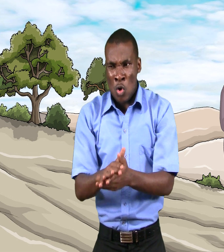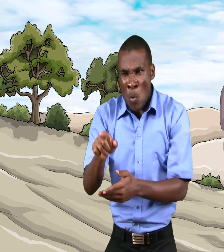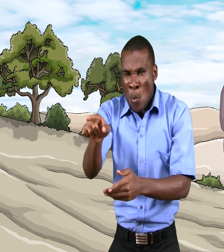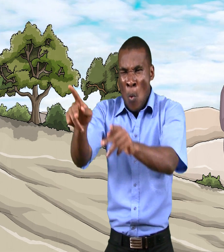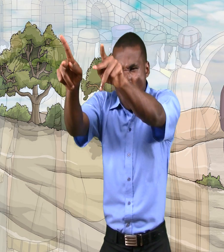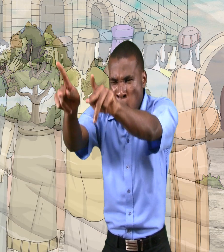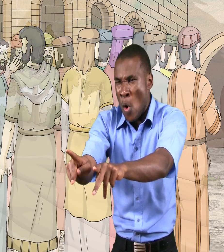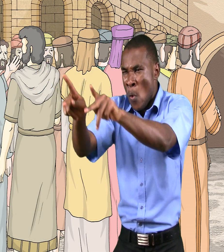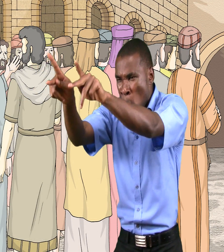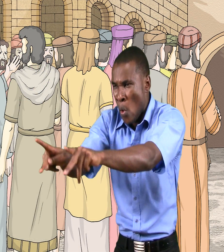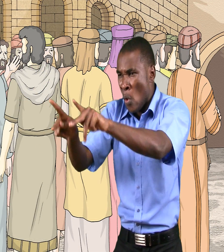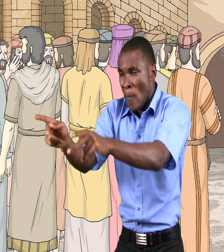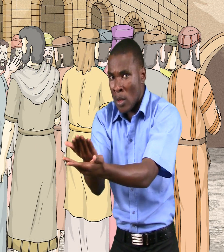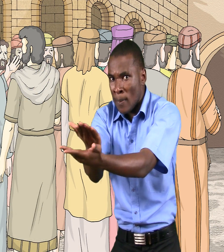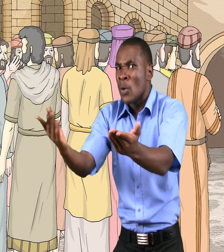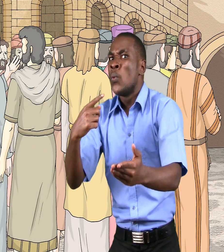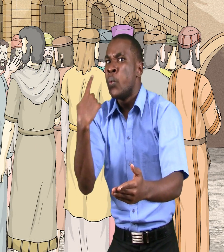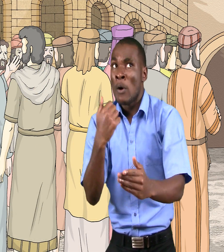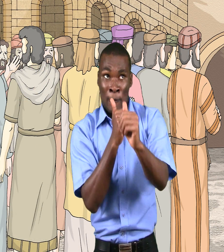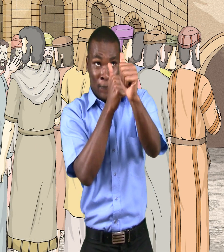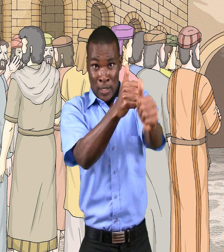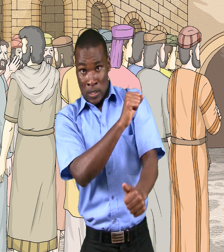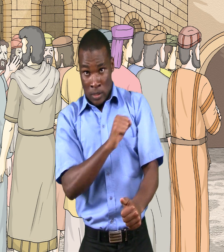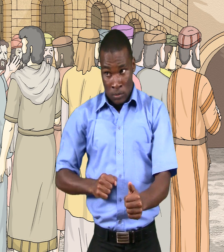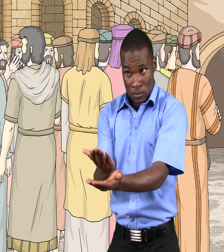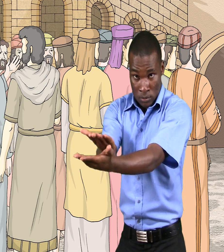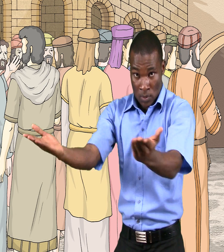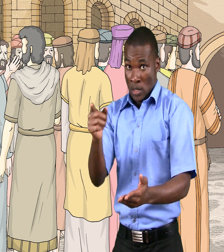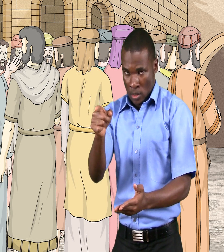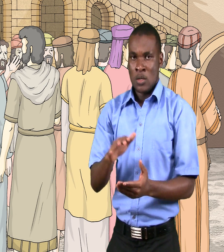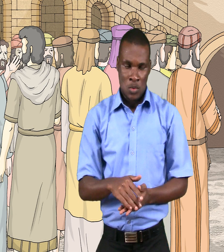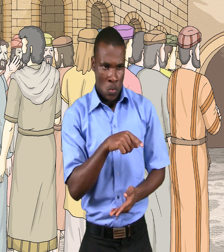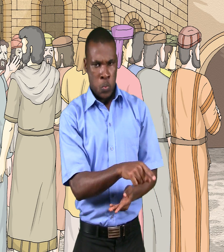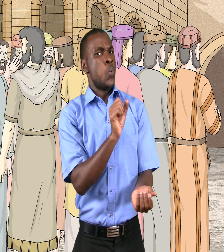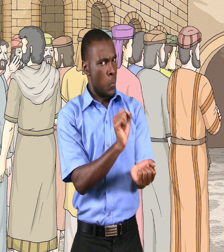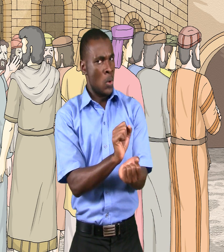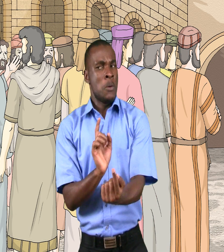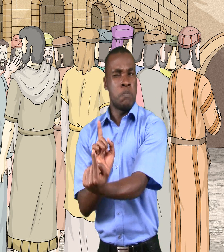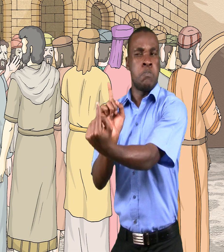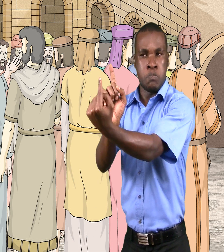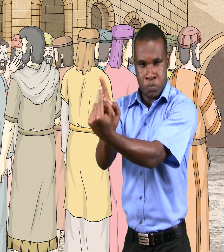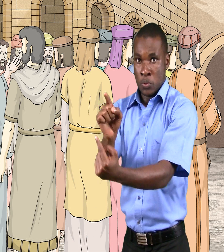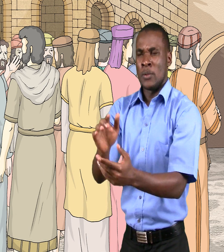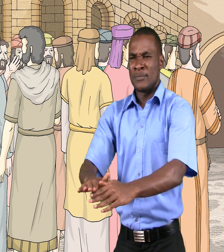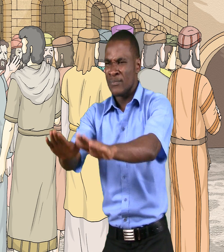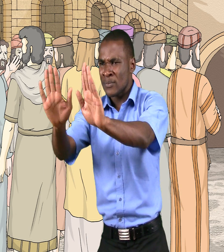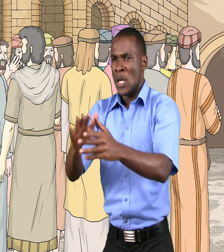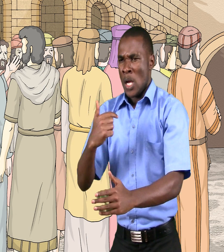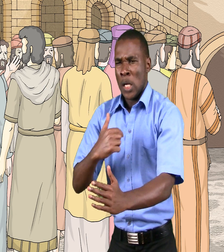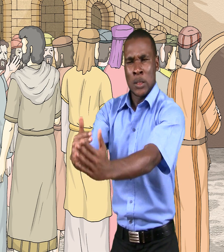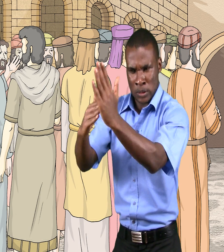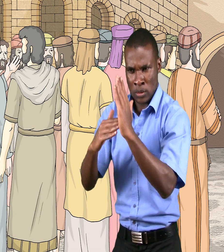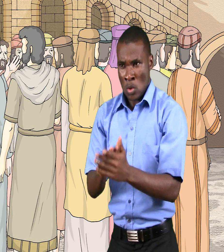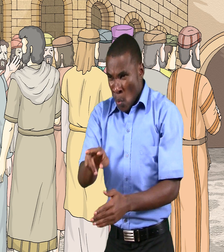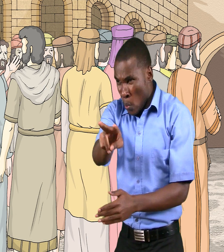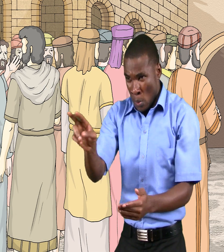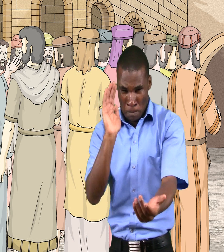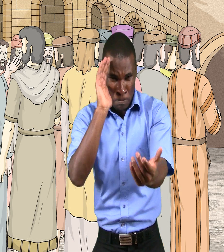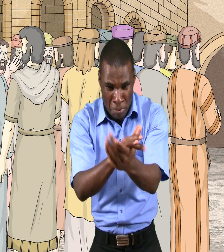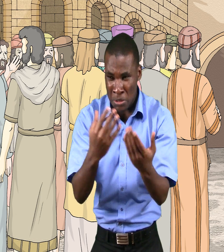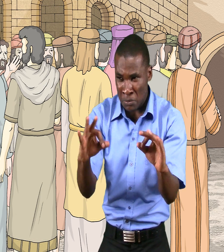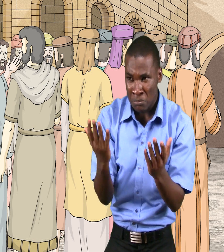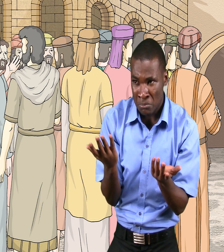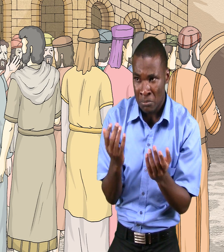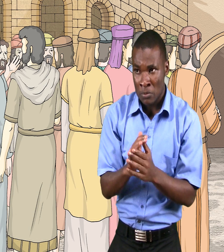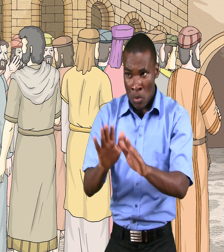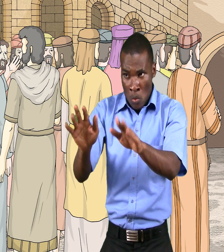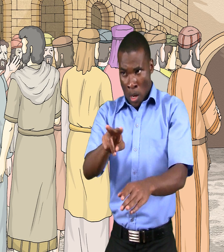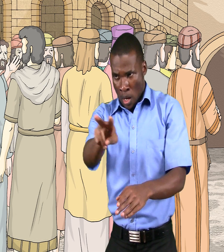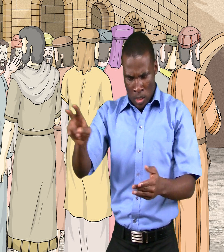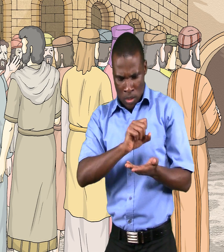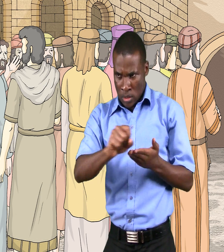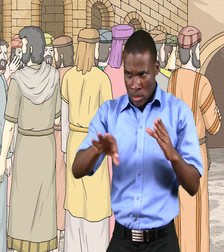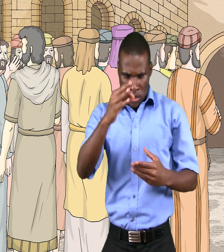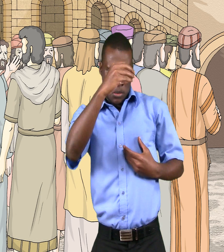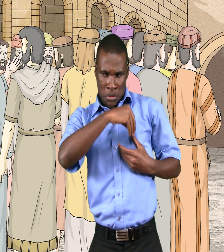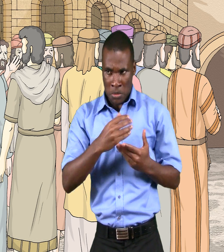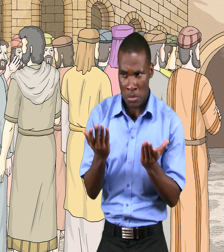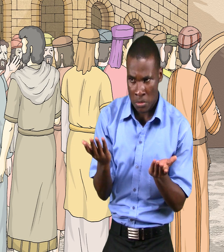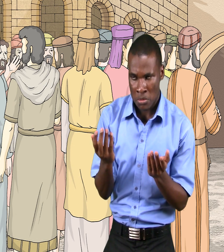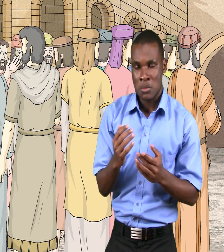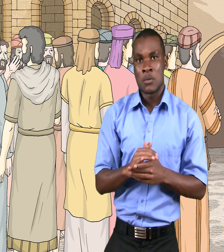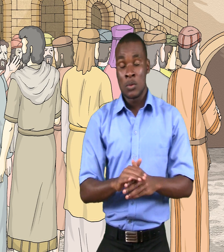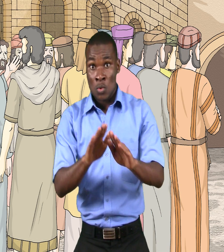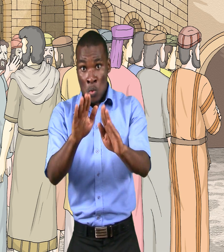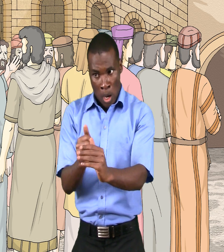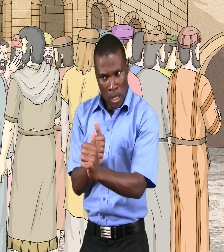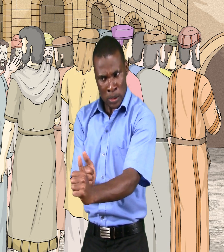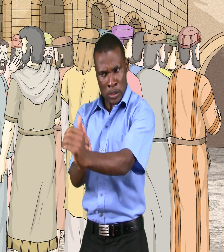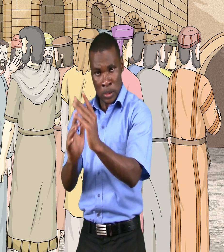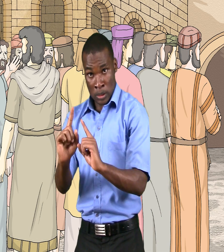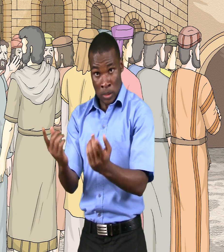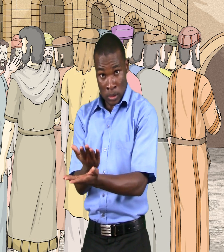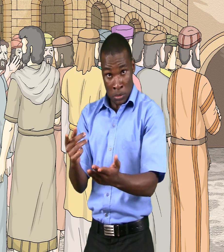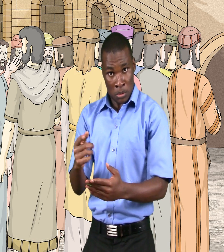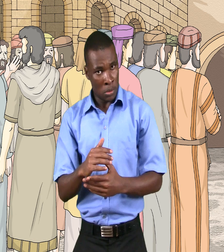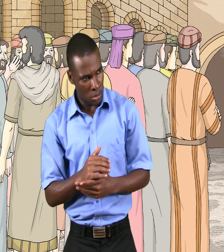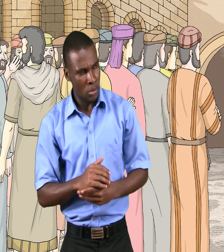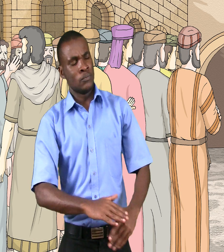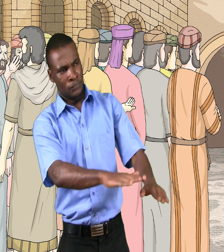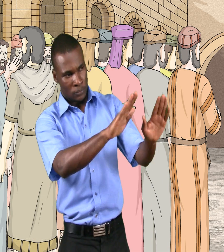There he found some disciples and asked them, “Did you receive the Holy Spirit when you became believers?”